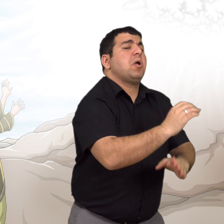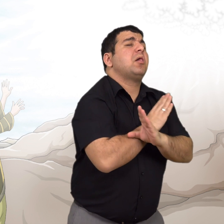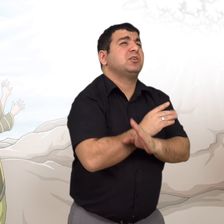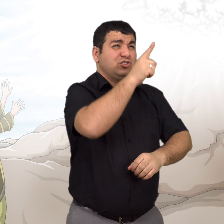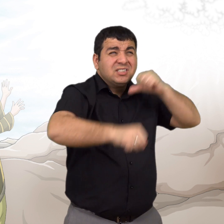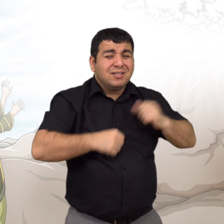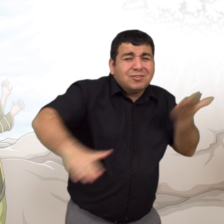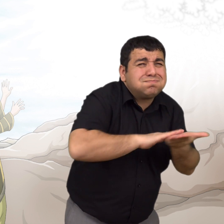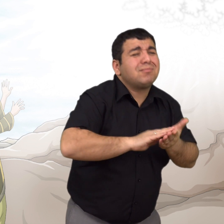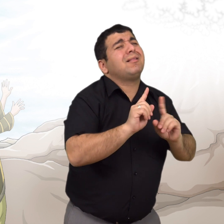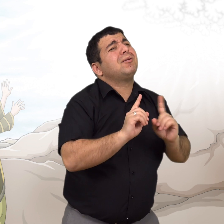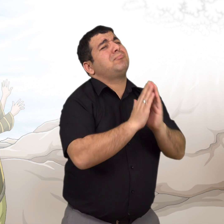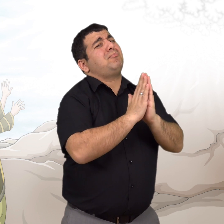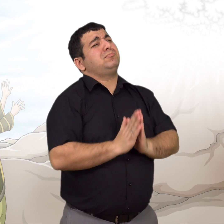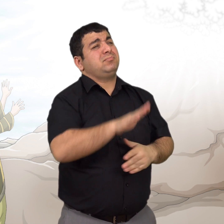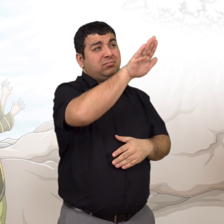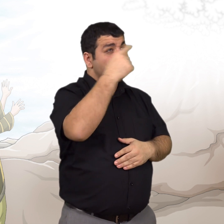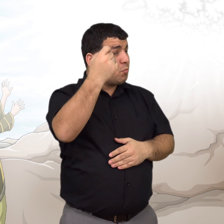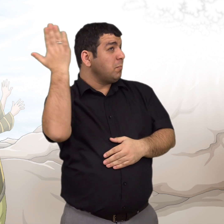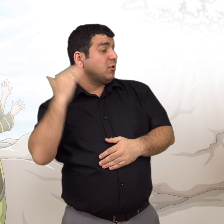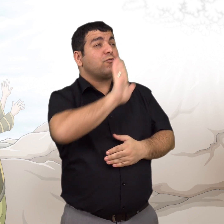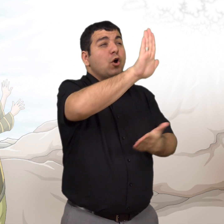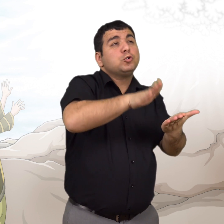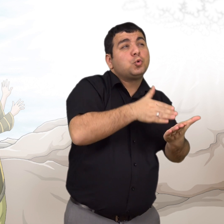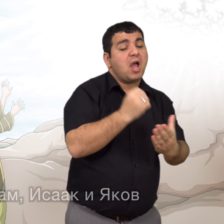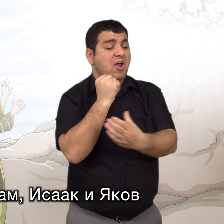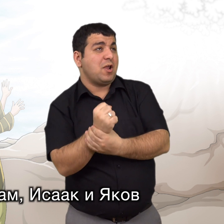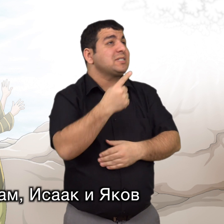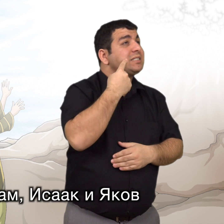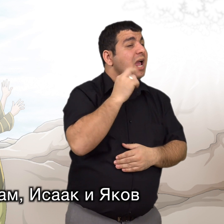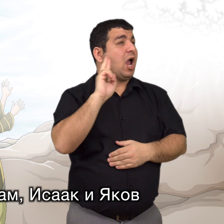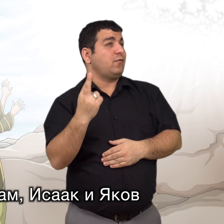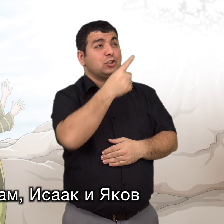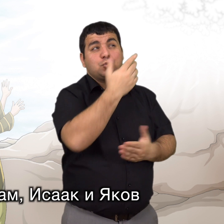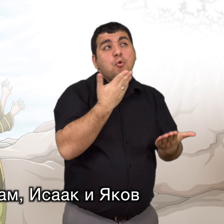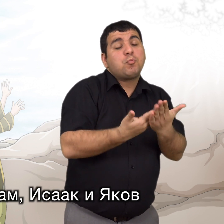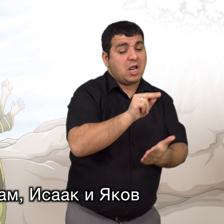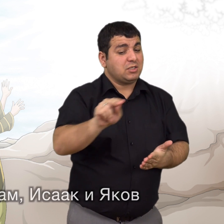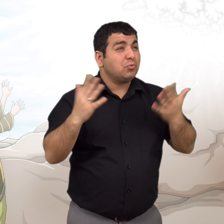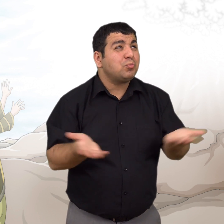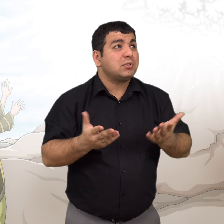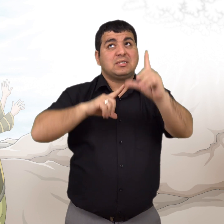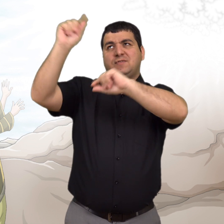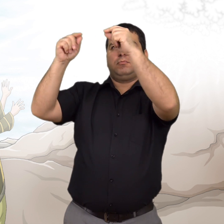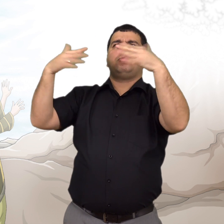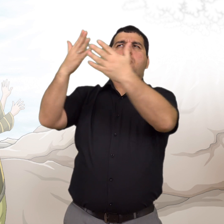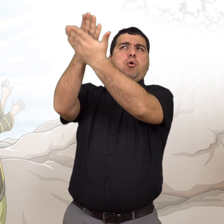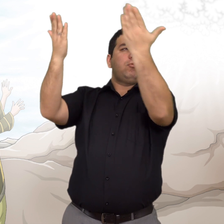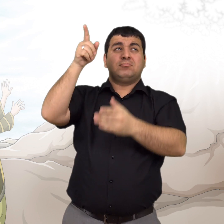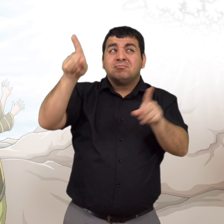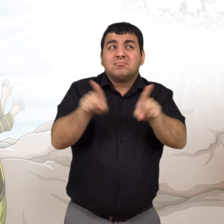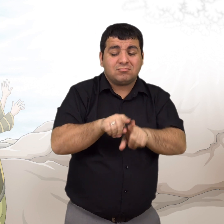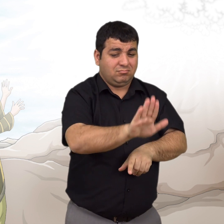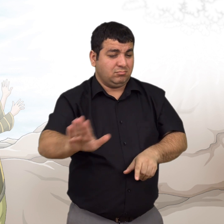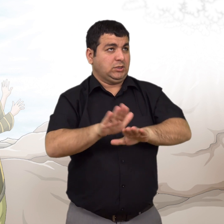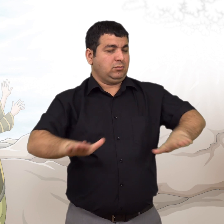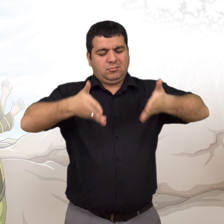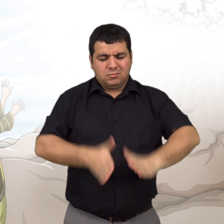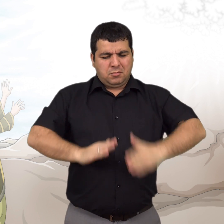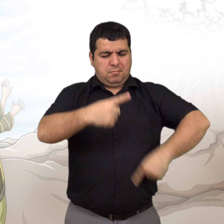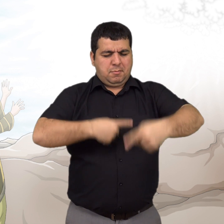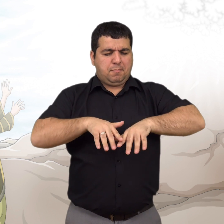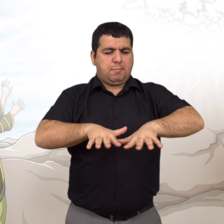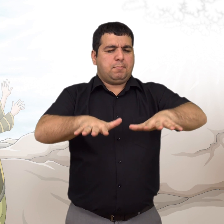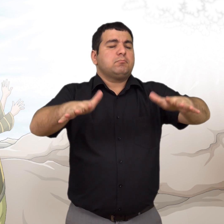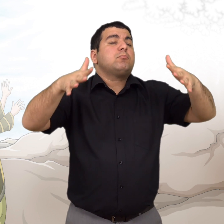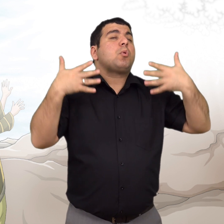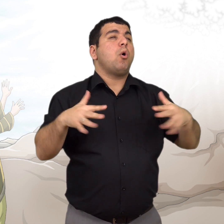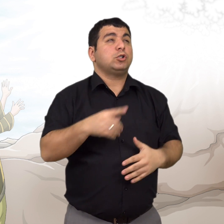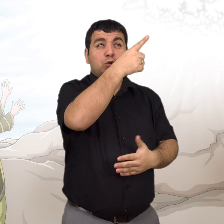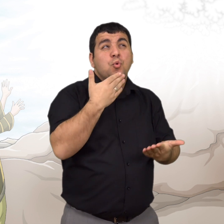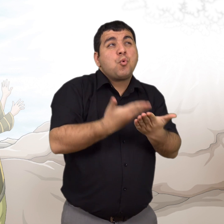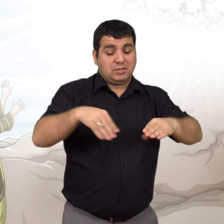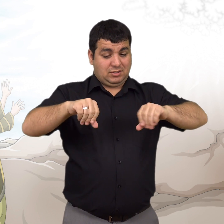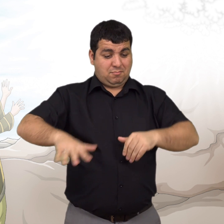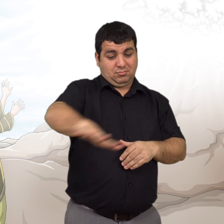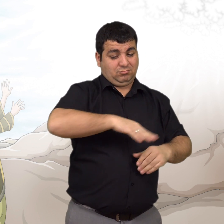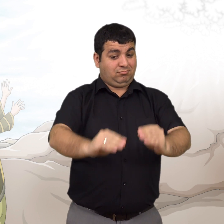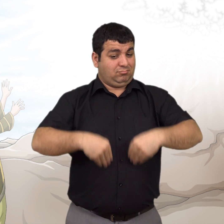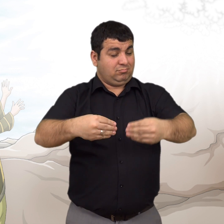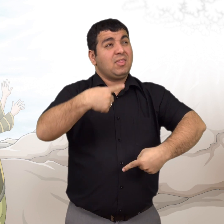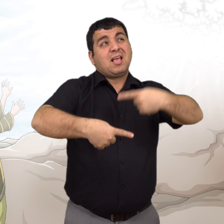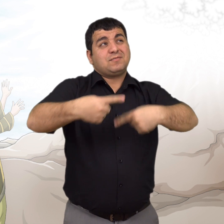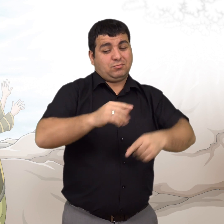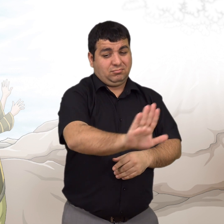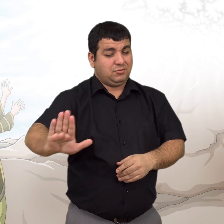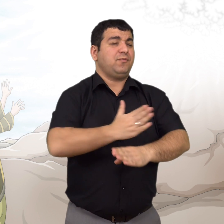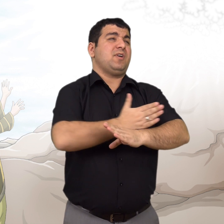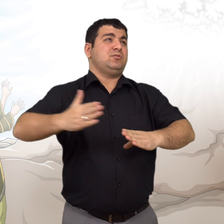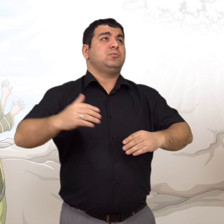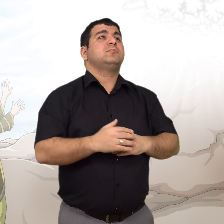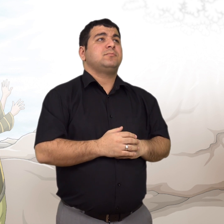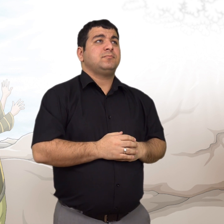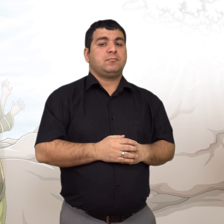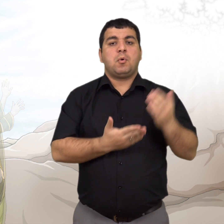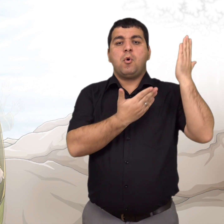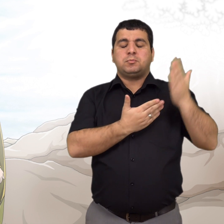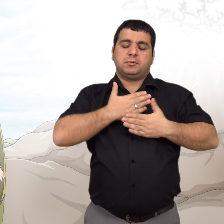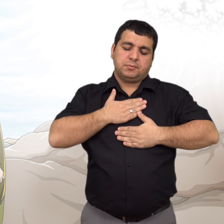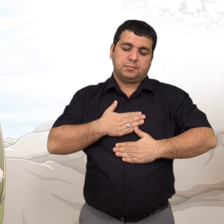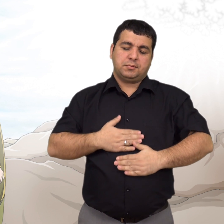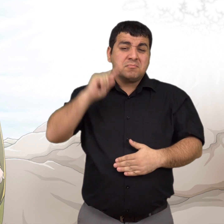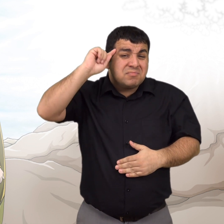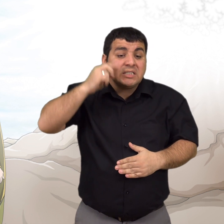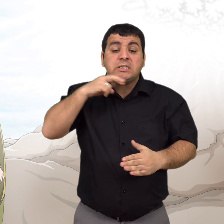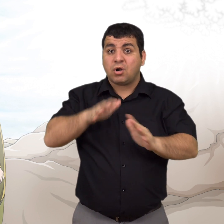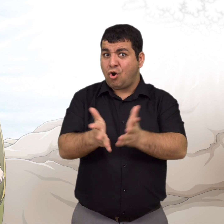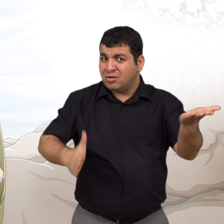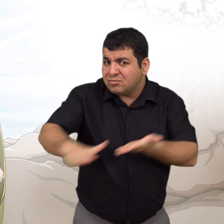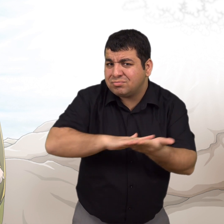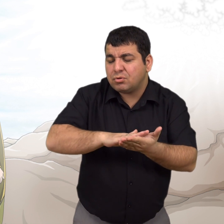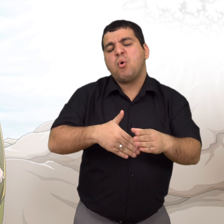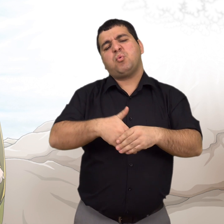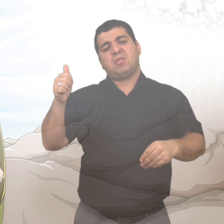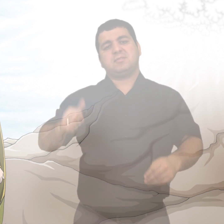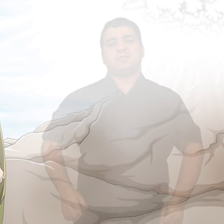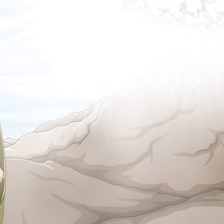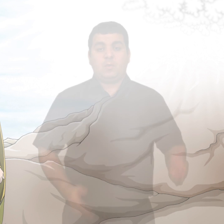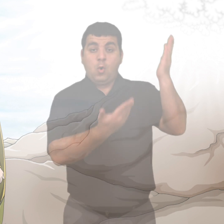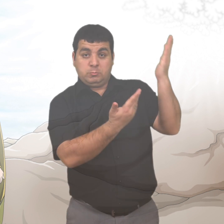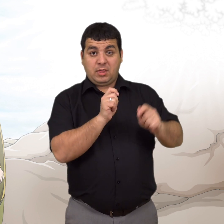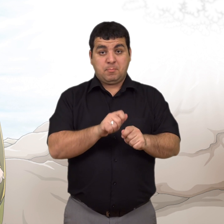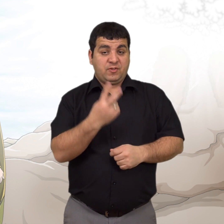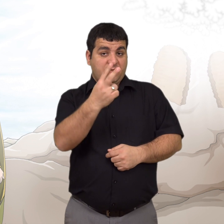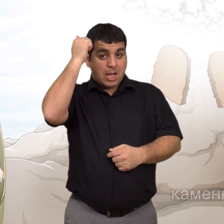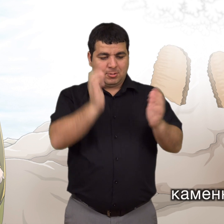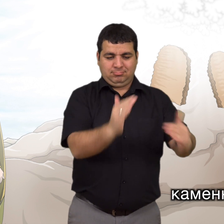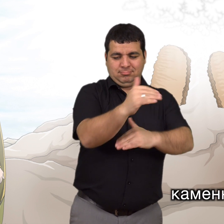Remember Your servants Abraham, Isaac, and Israel, to whom You swore by Your very self when You declared, ‘I will make your descendants as numerous as the stars in the sky, and I will give your descendants all this land that I have promised, and it shall be their inheritance forever.’” So the LORD relented from the calamity He had threatened to bring on His people.